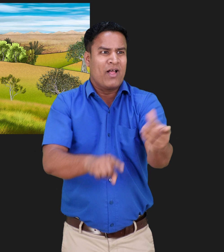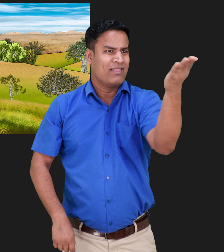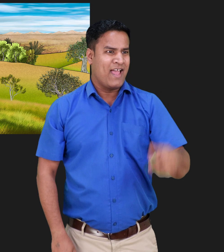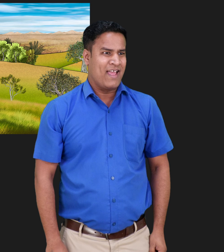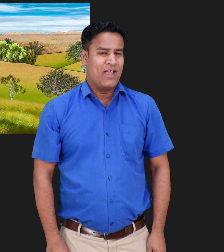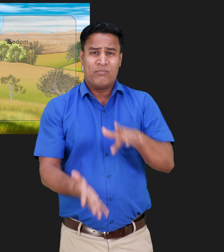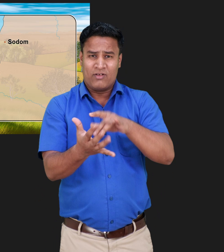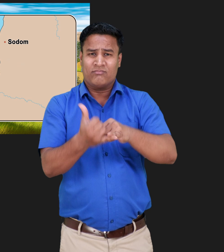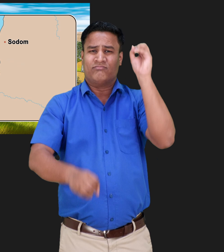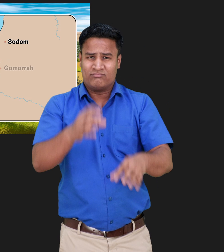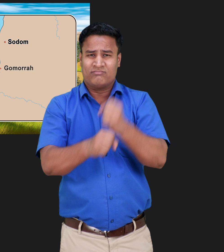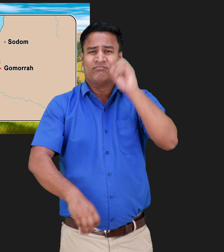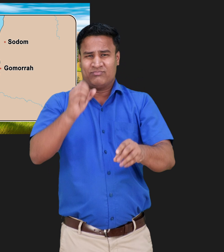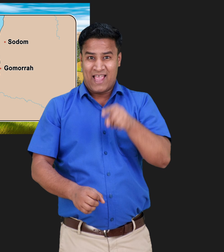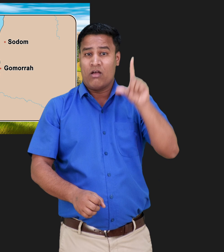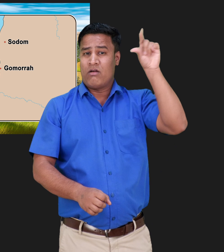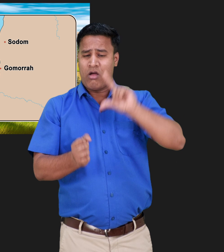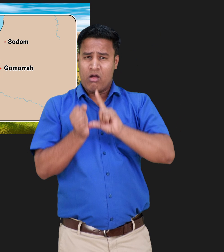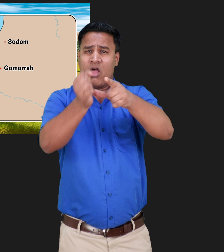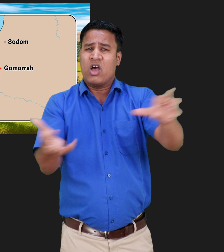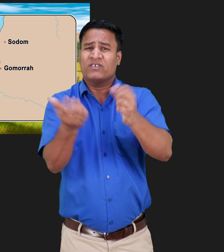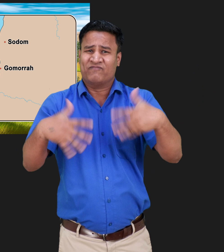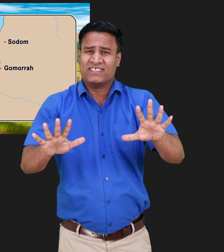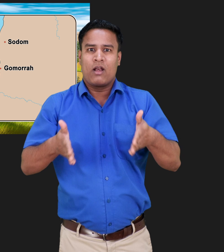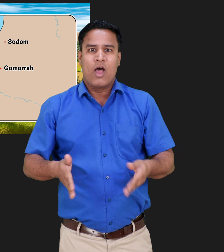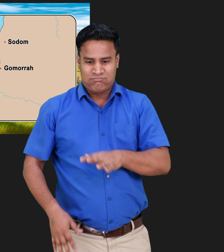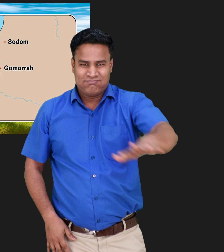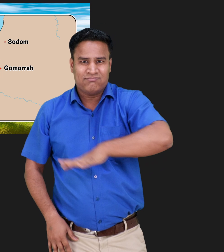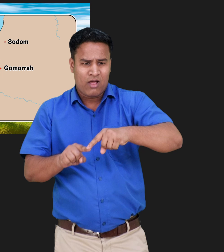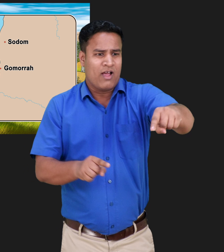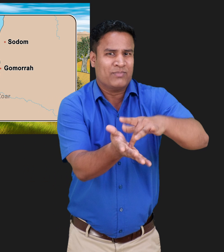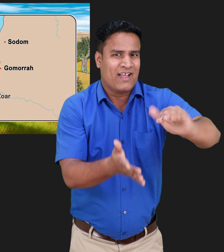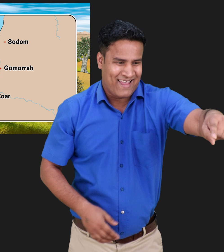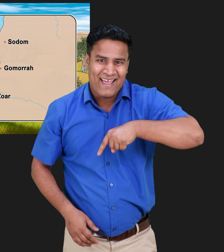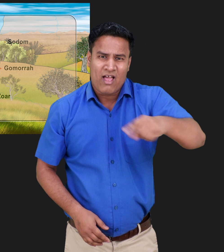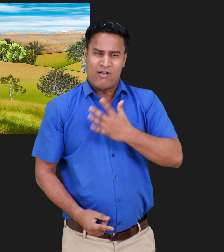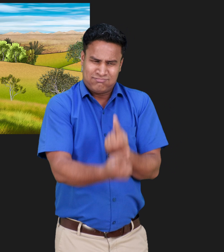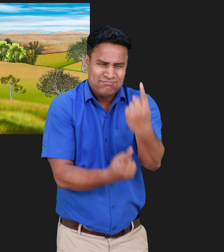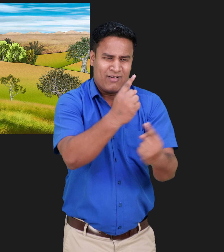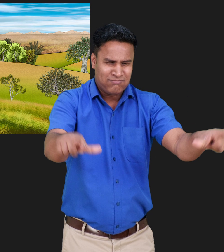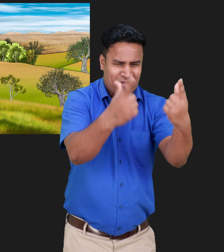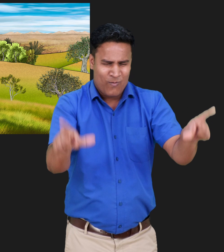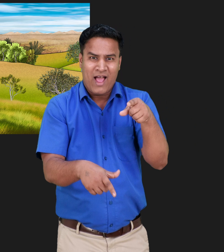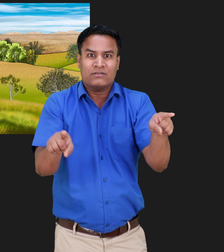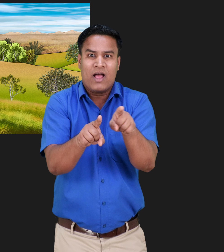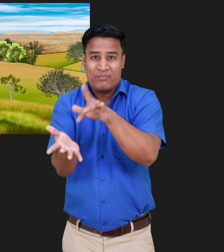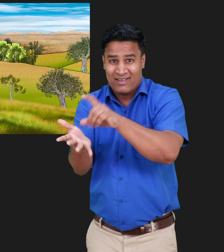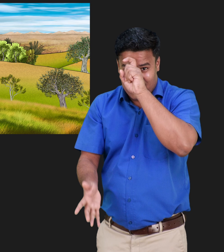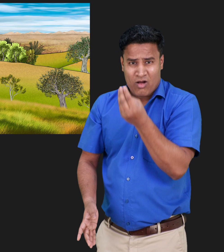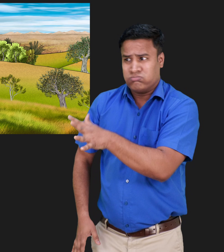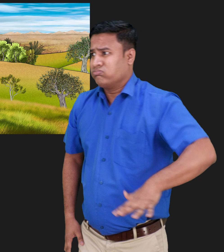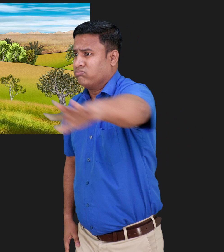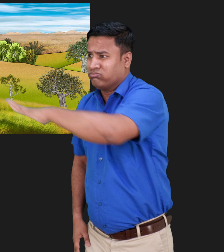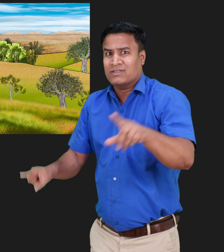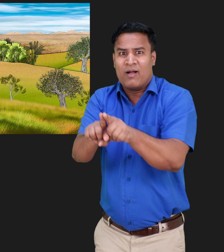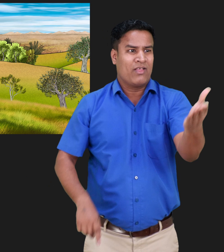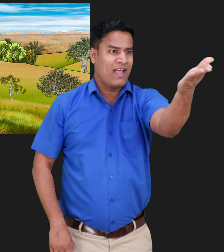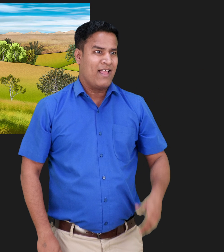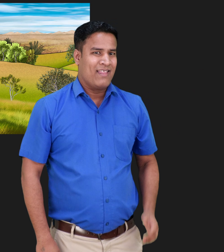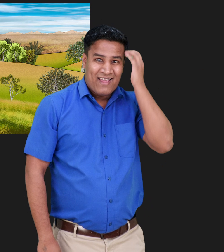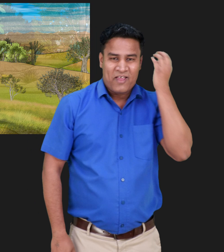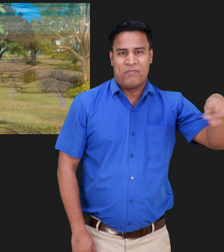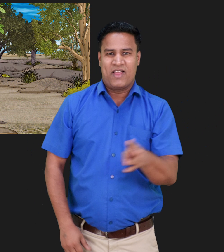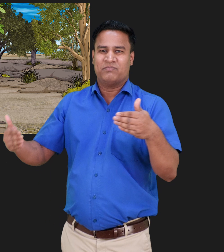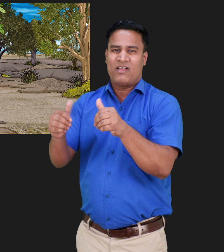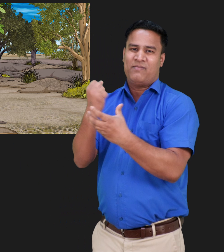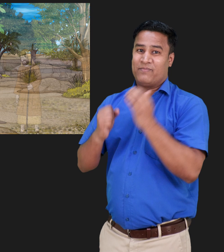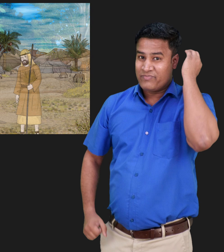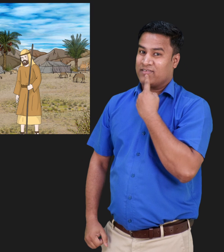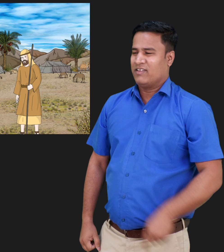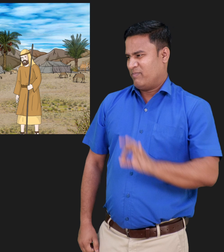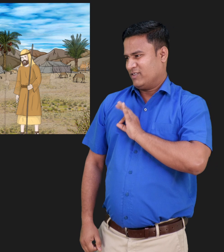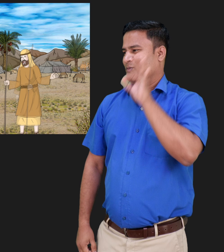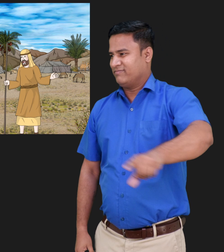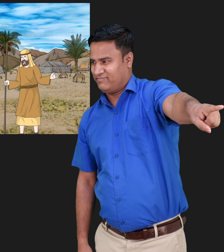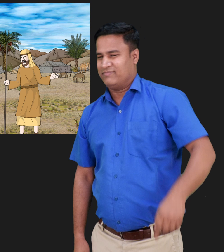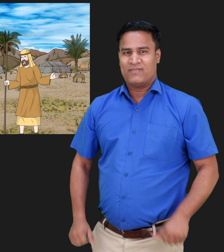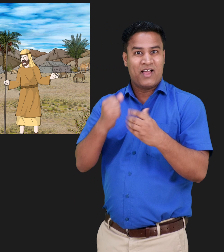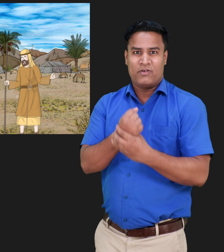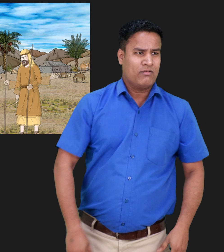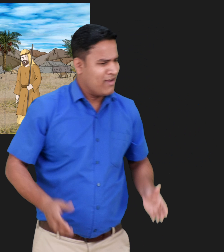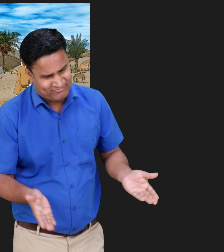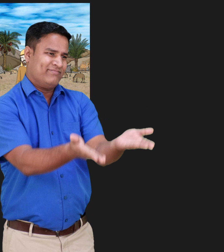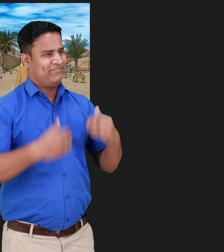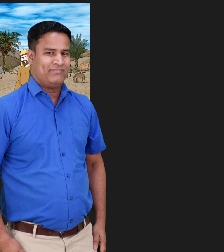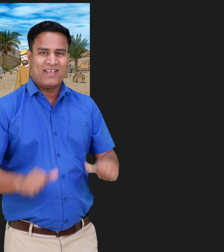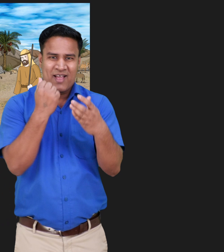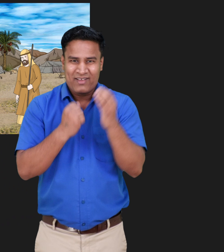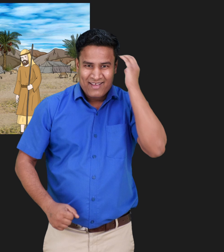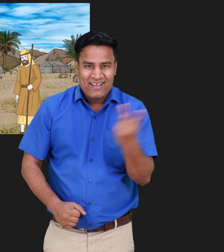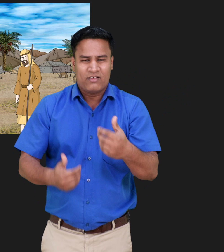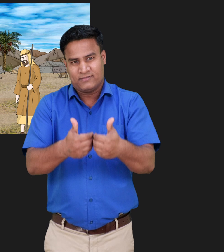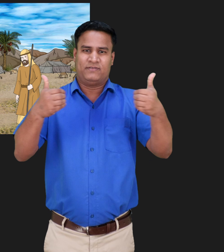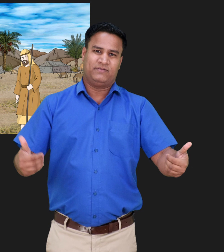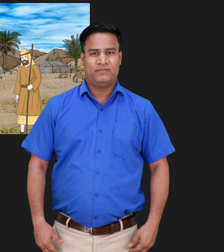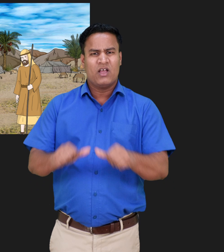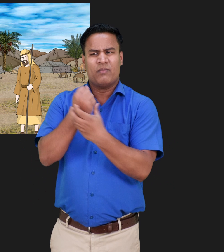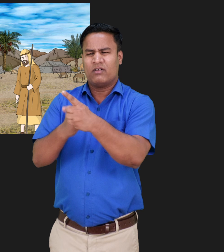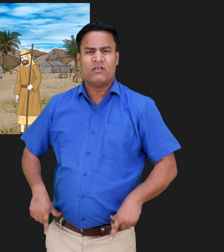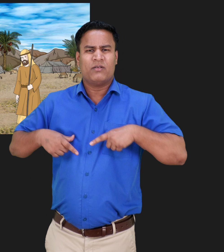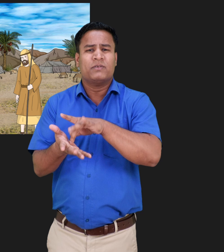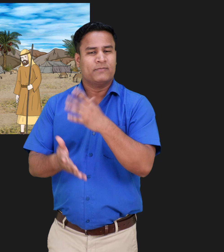(This was before the LORD destroyed Sodom and Gomorrah.) So Lot chose the whole plain of the Jordan for himself and set out toward the east.